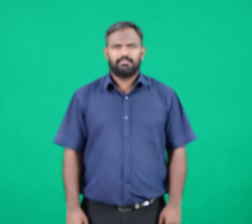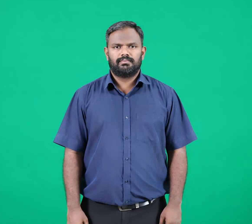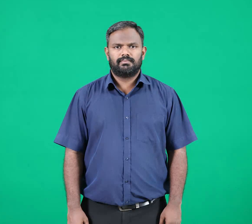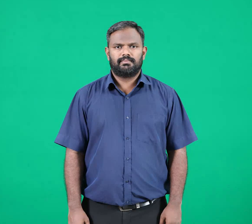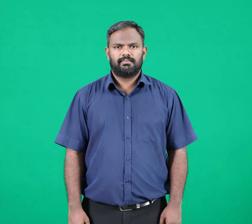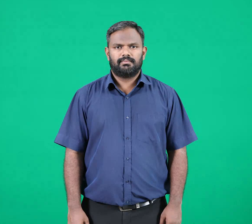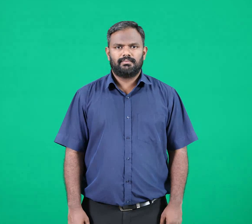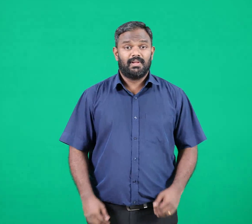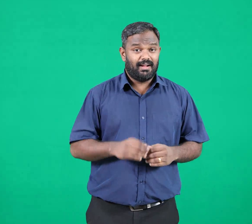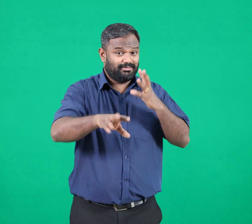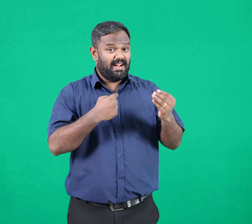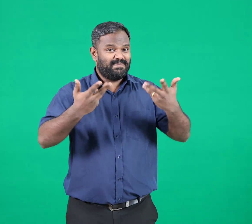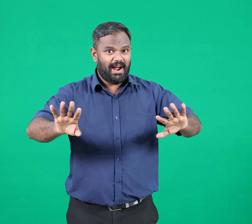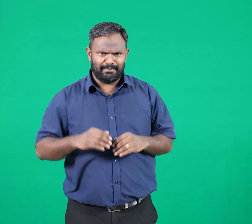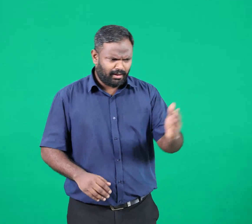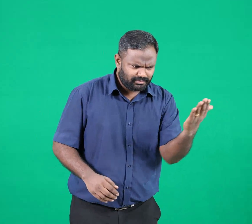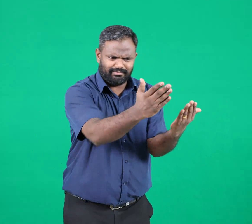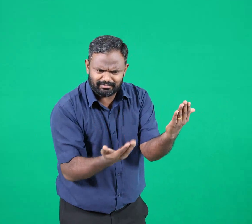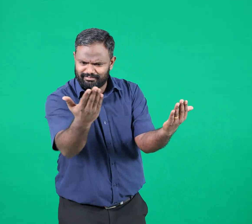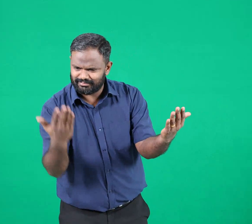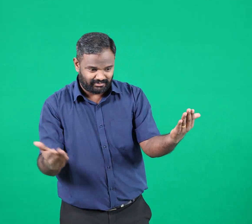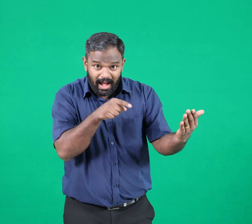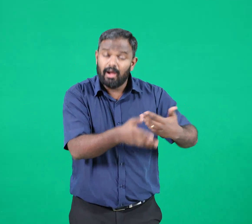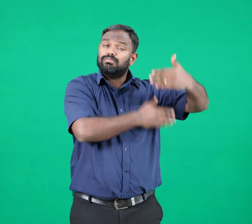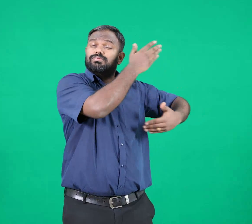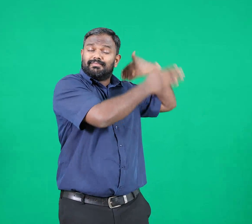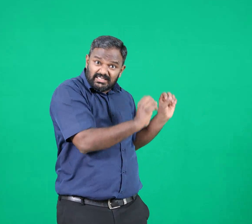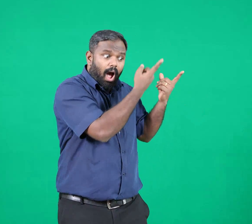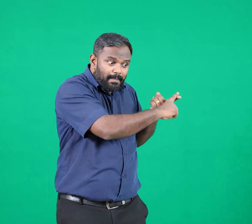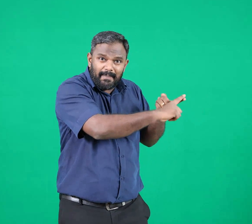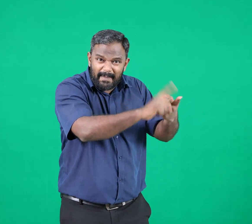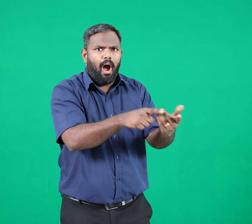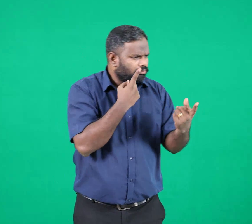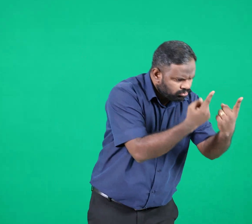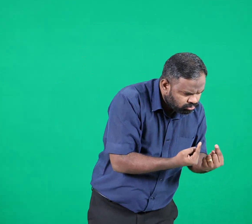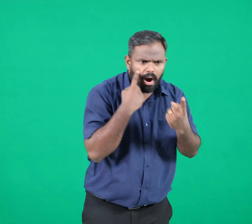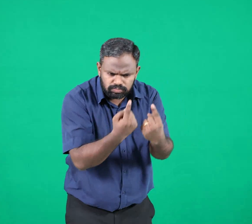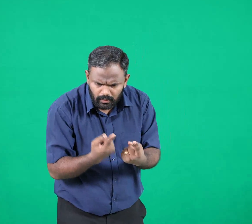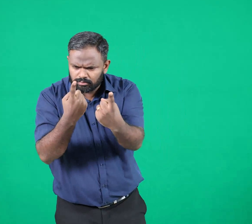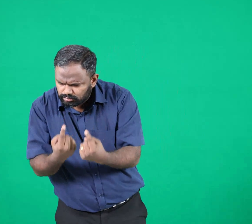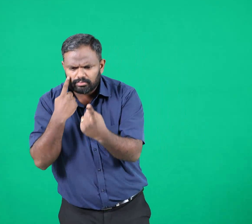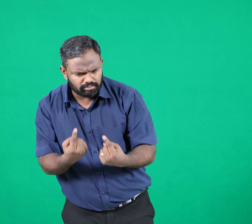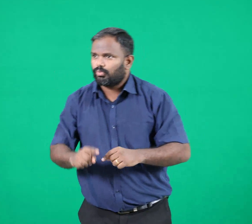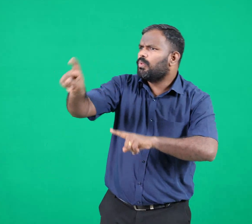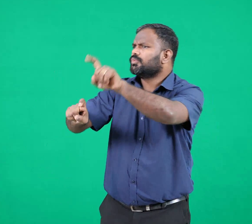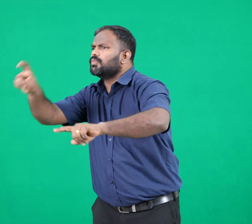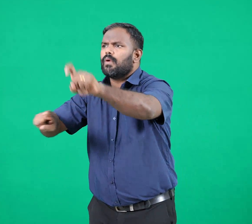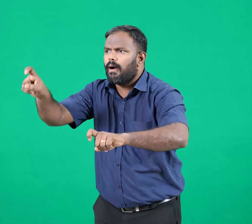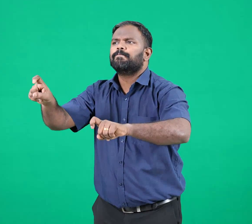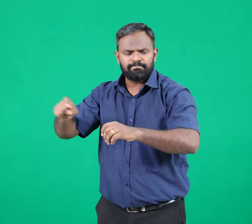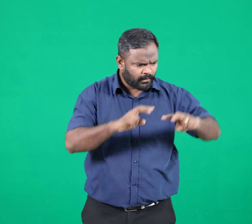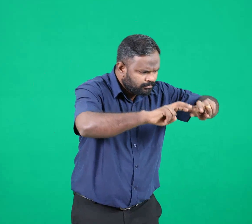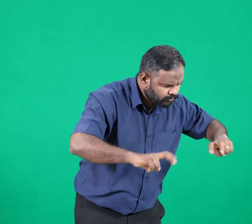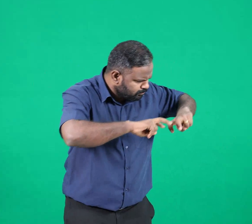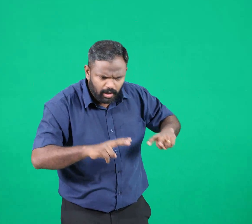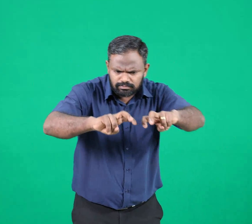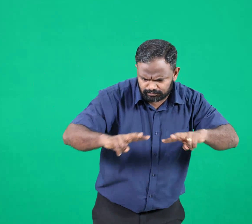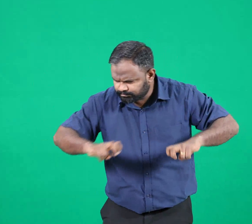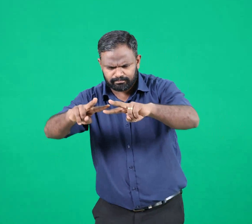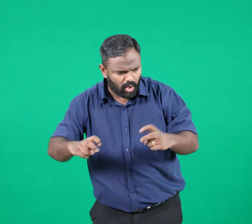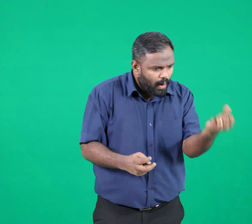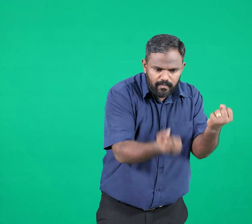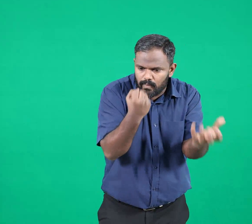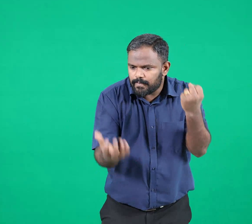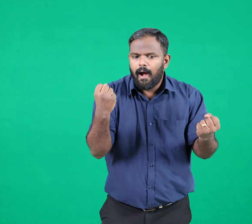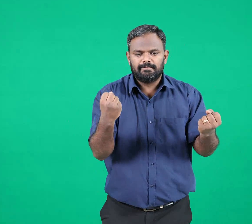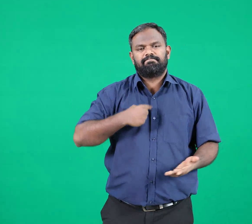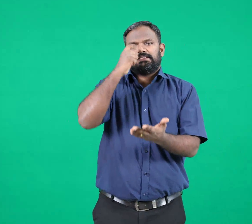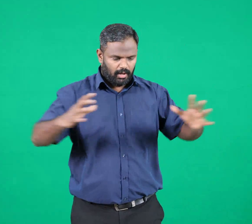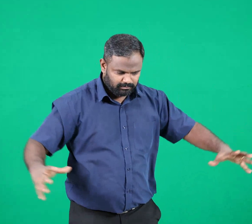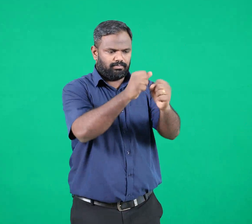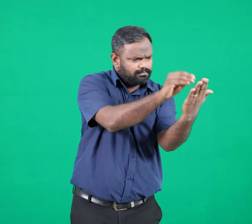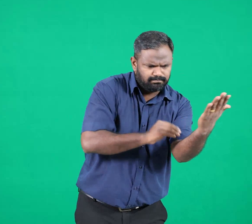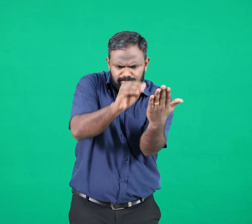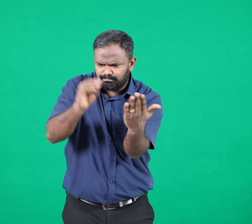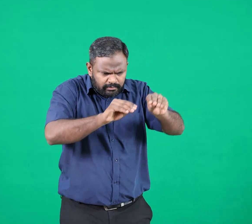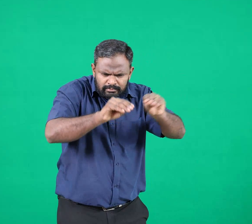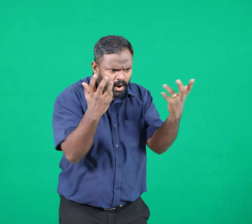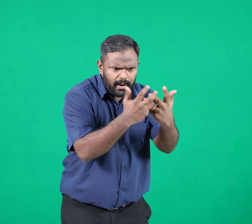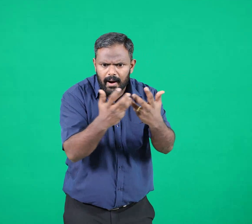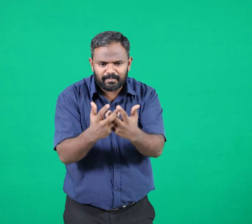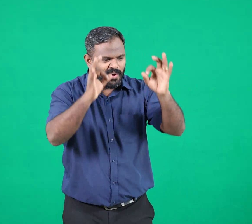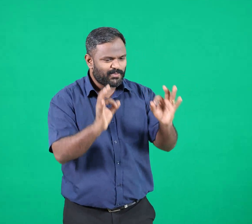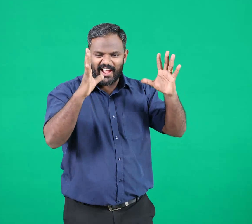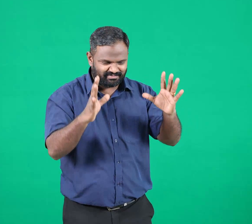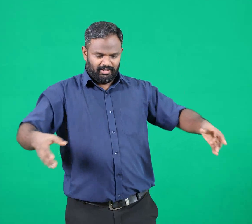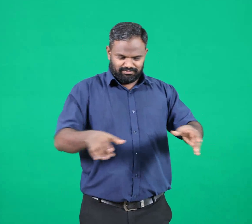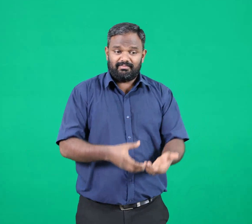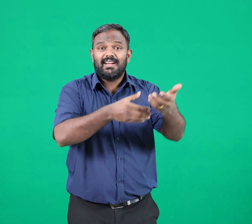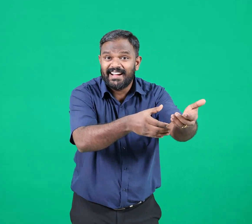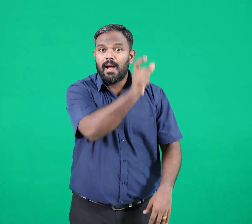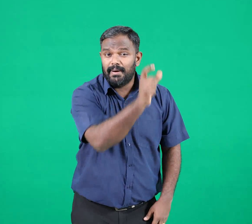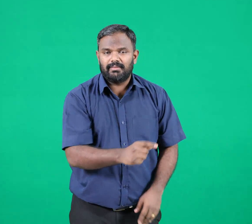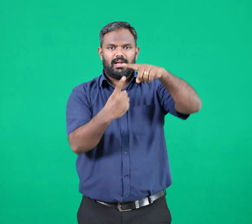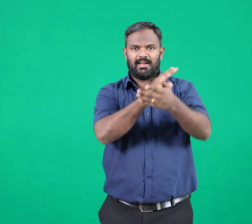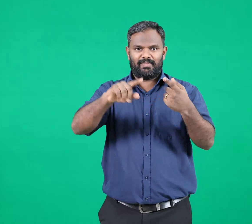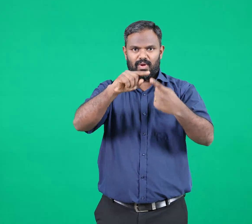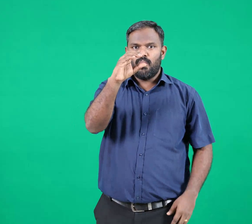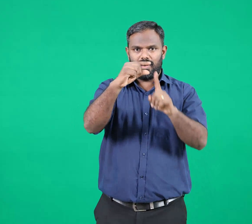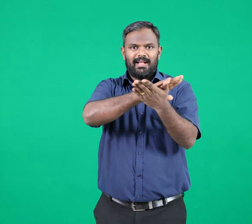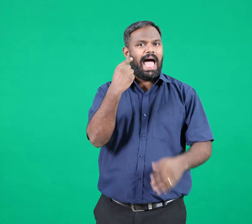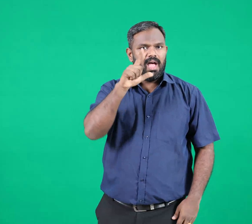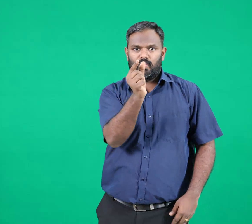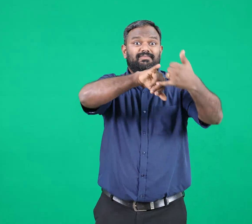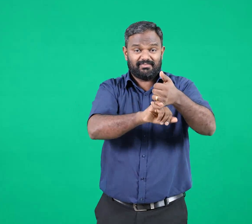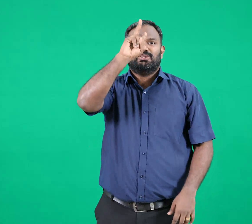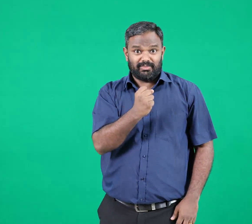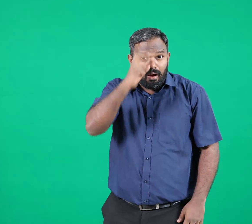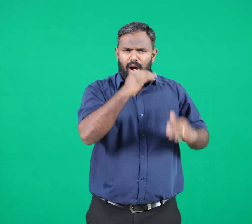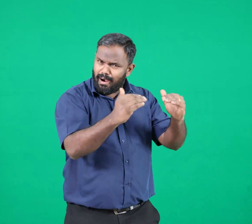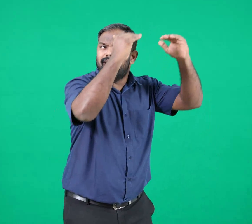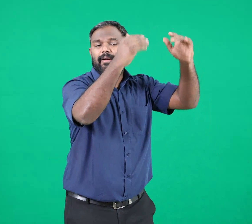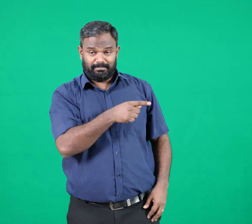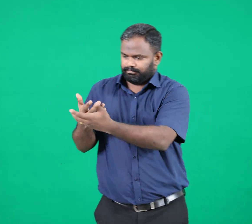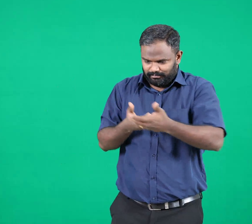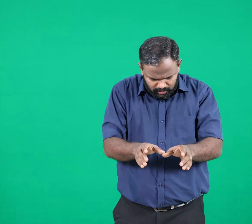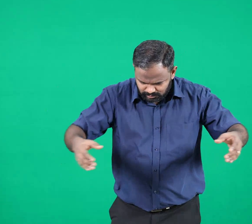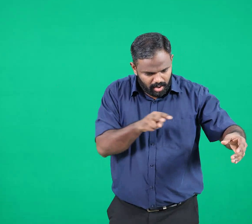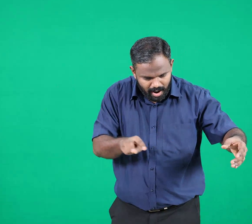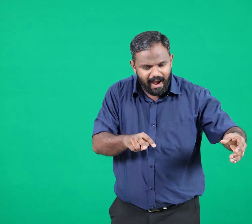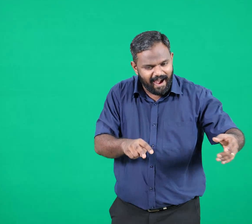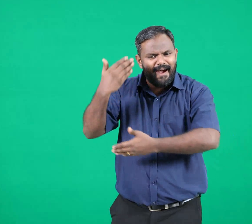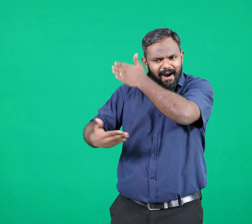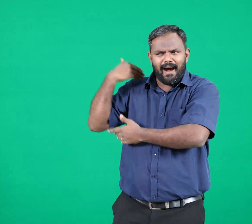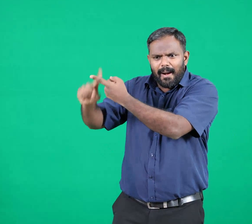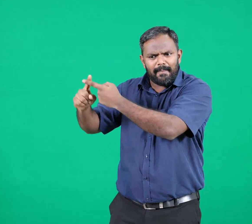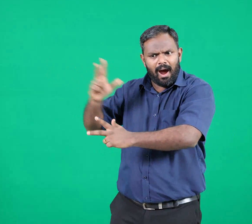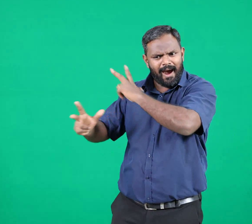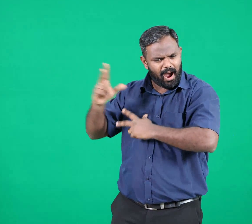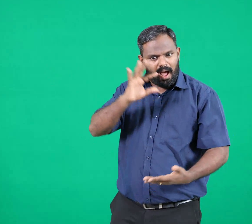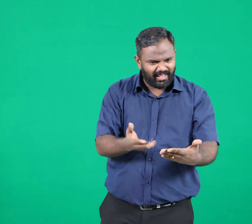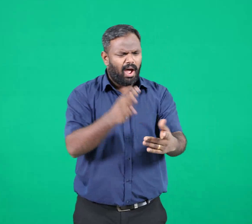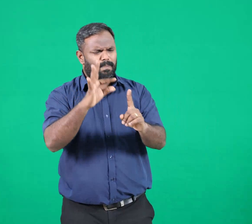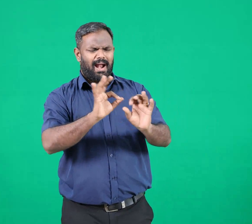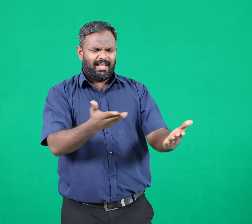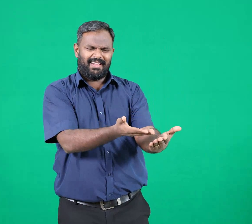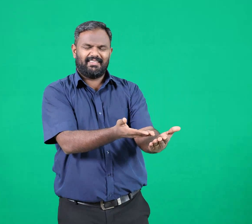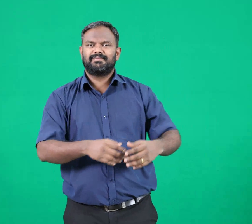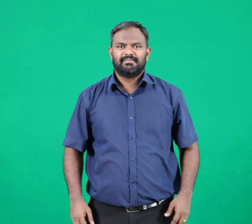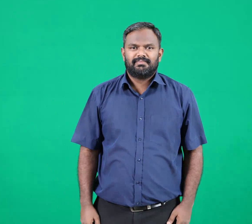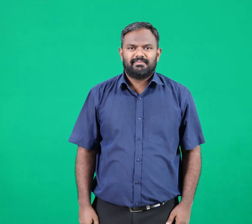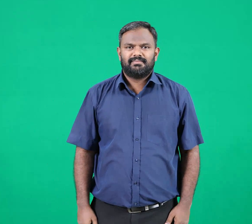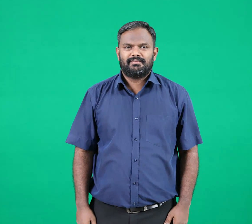Therefore, having carefully investigated everything from the beginning, it seemed good also to me to write an orderly account for you, most excellent Theophilus, so that you may know the certainty of the things you have been taught.